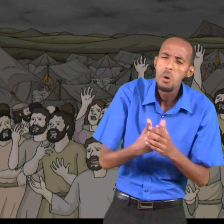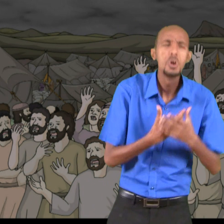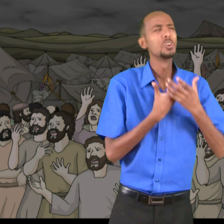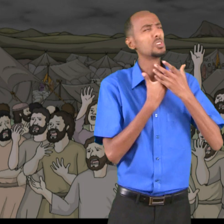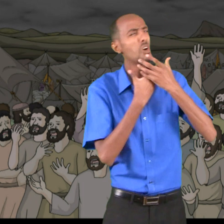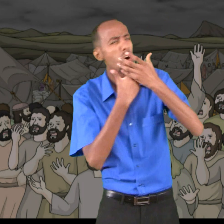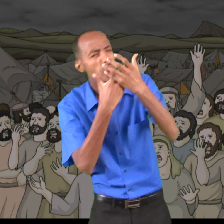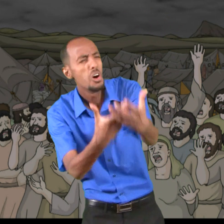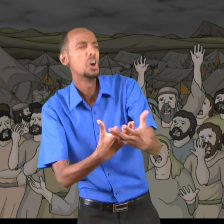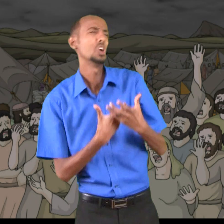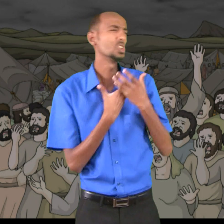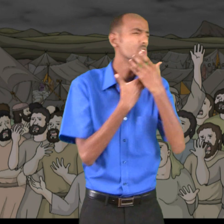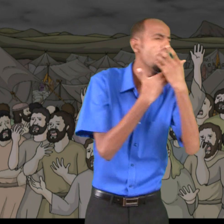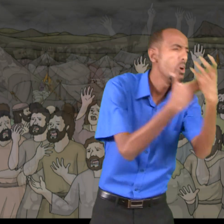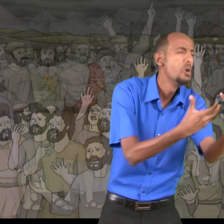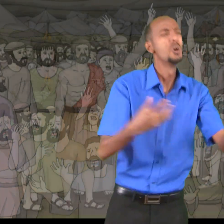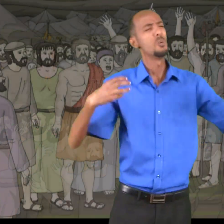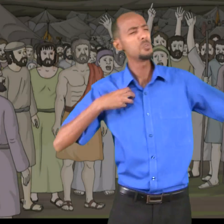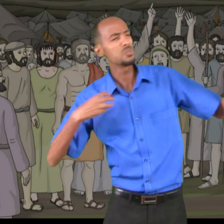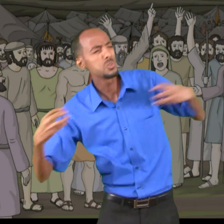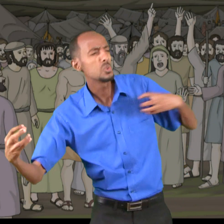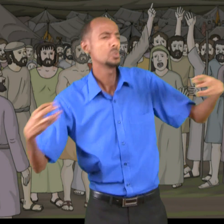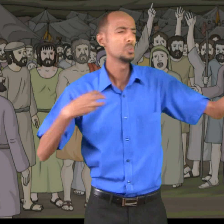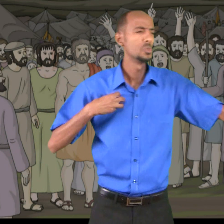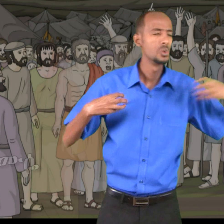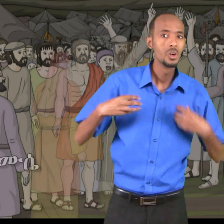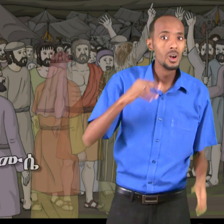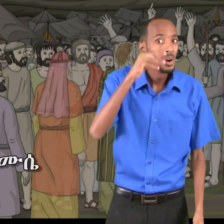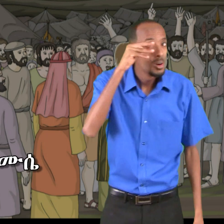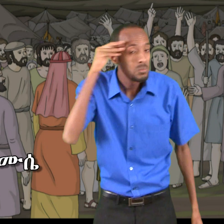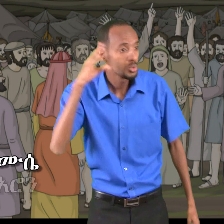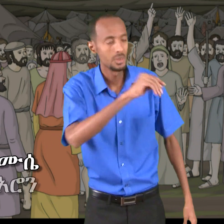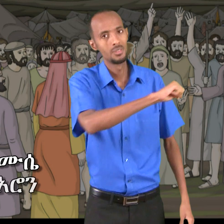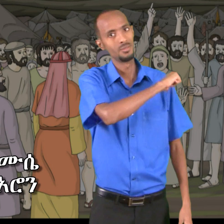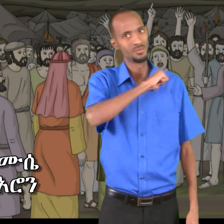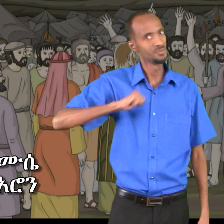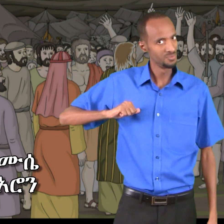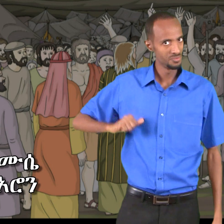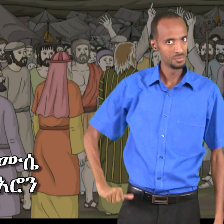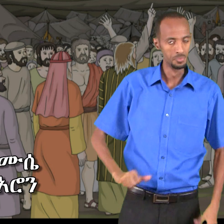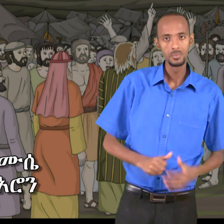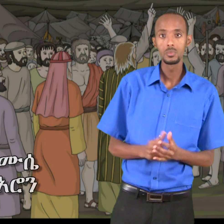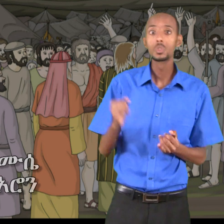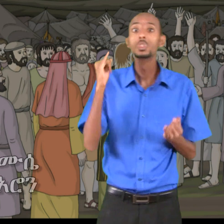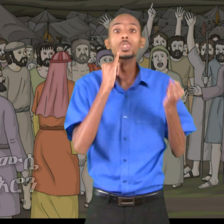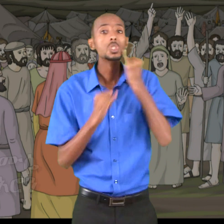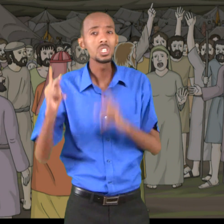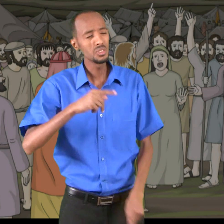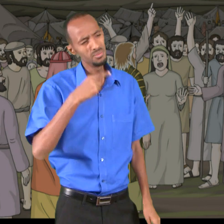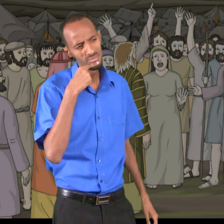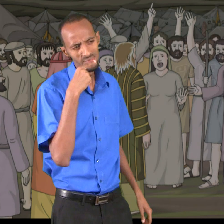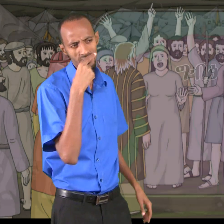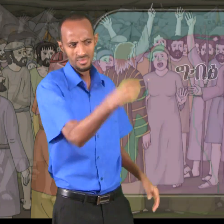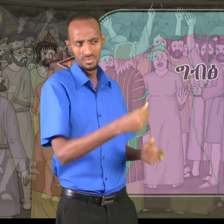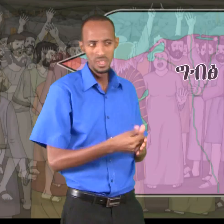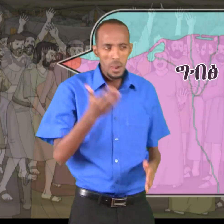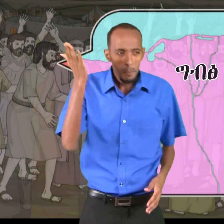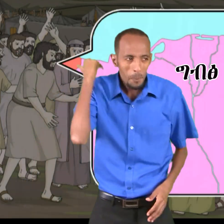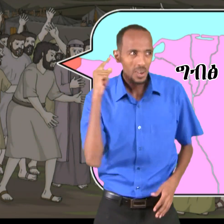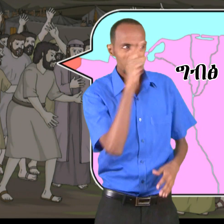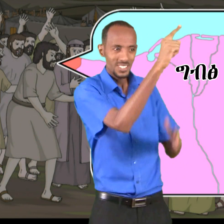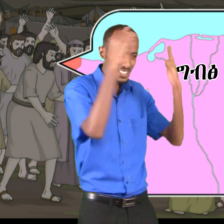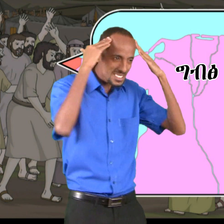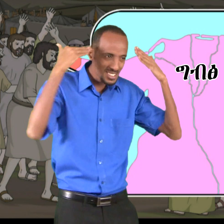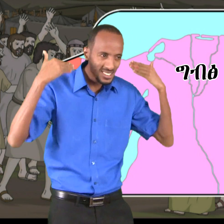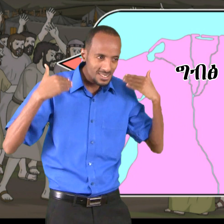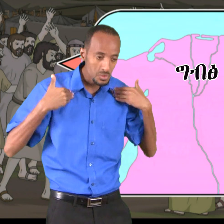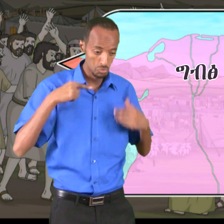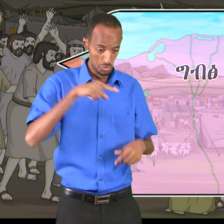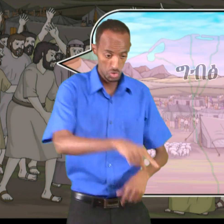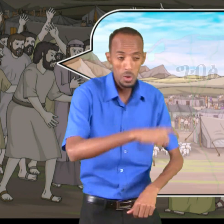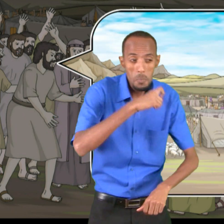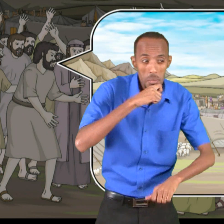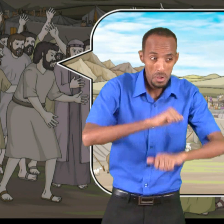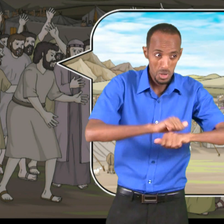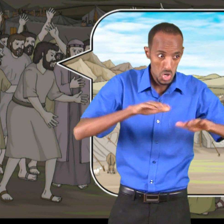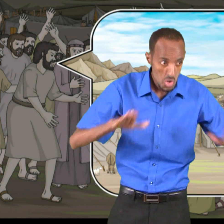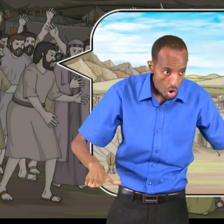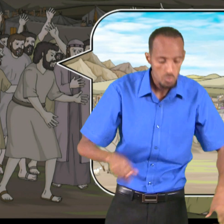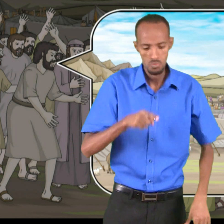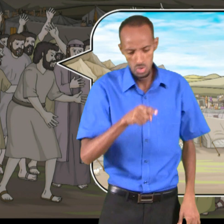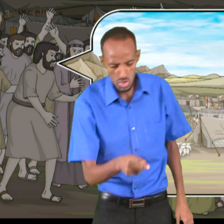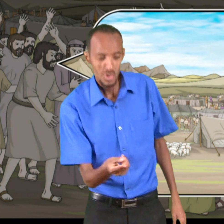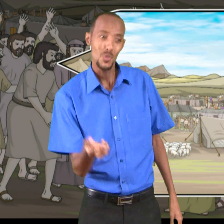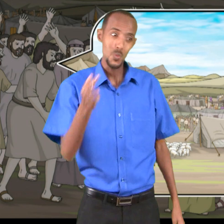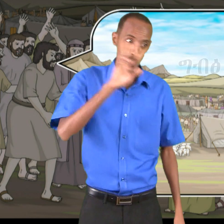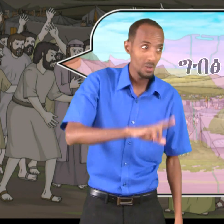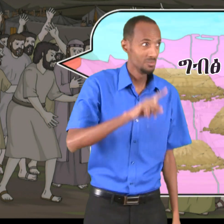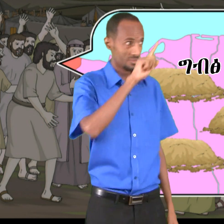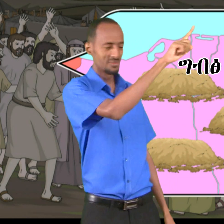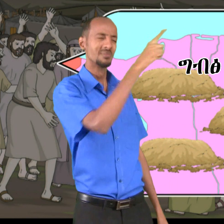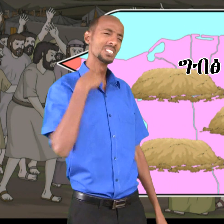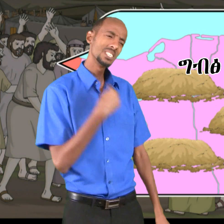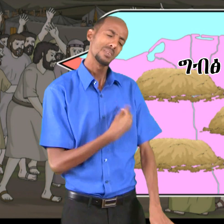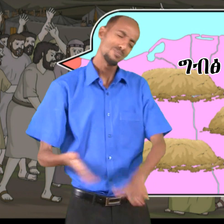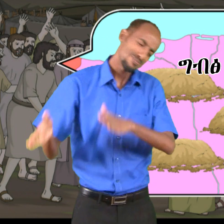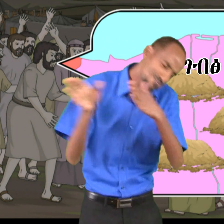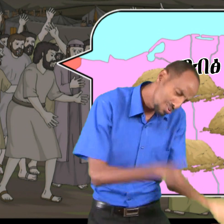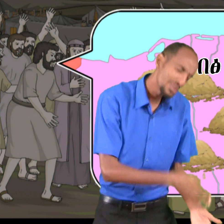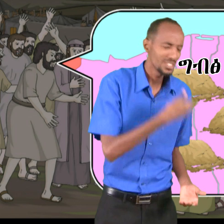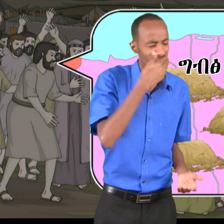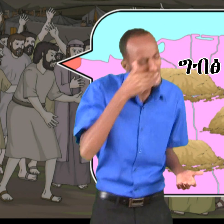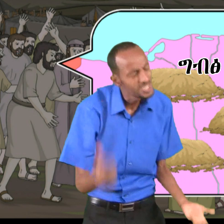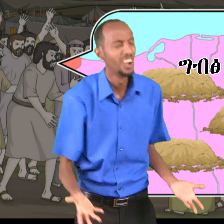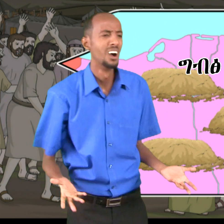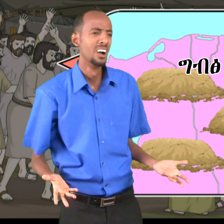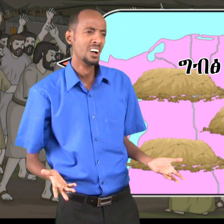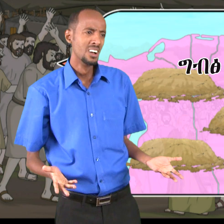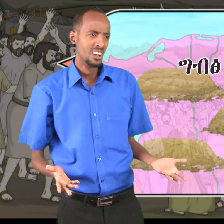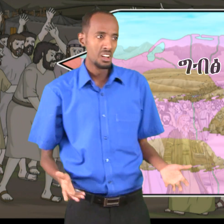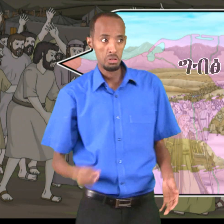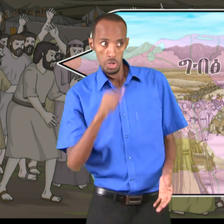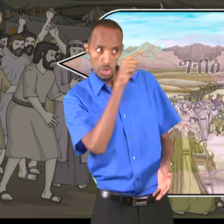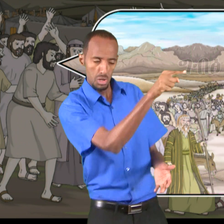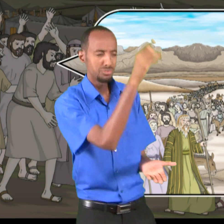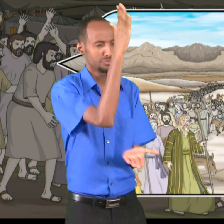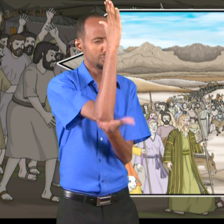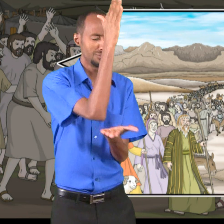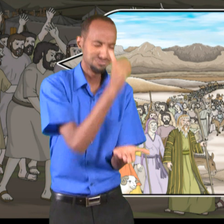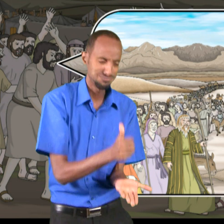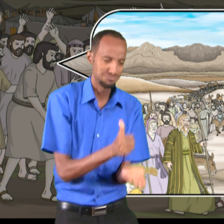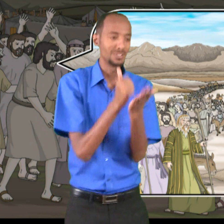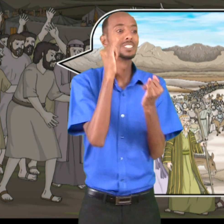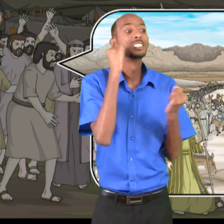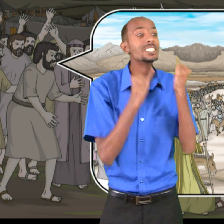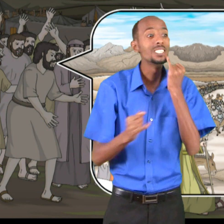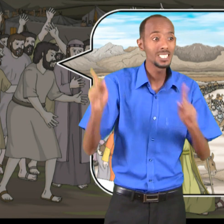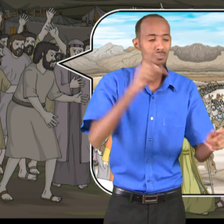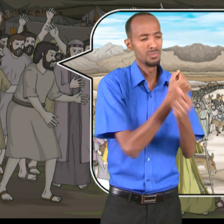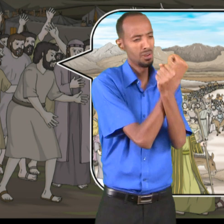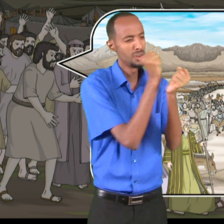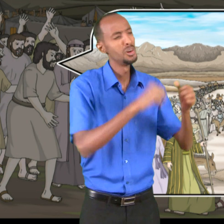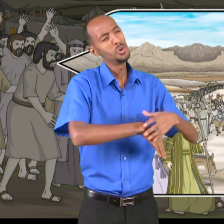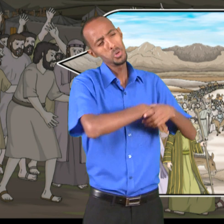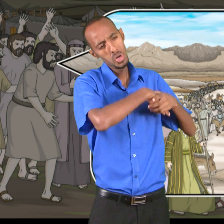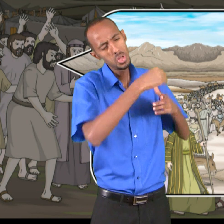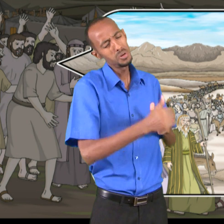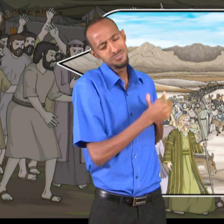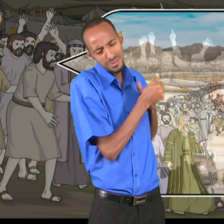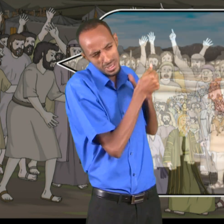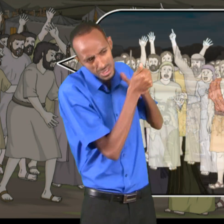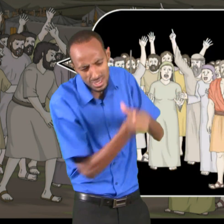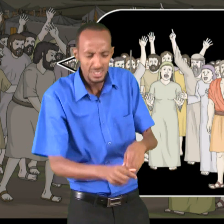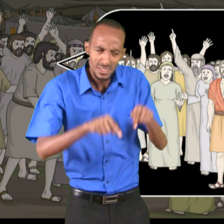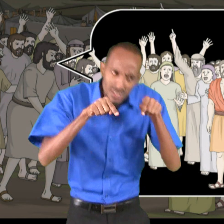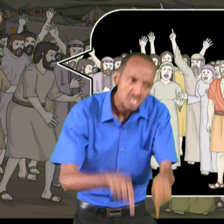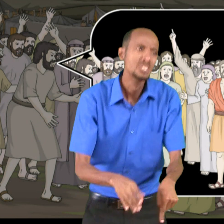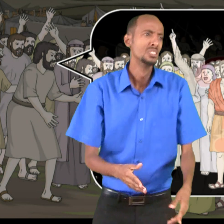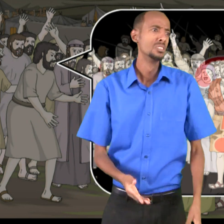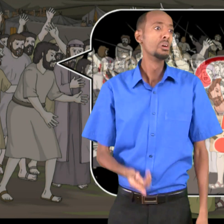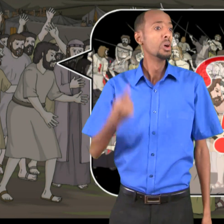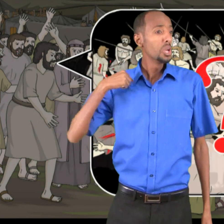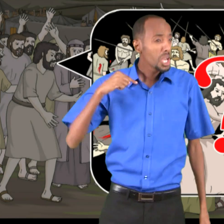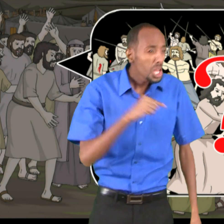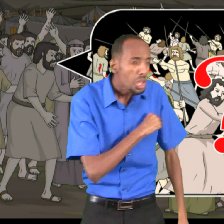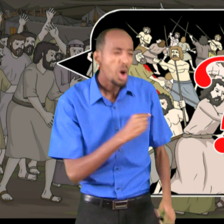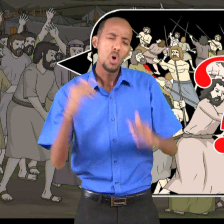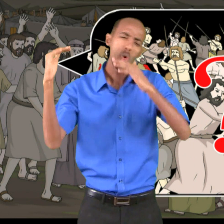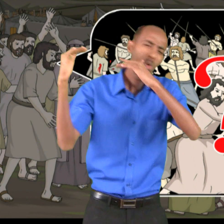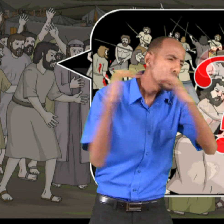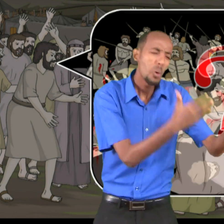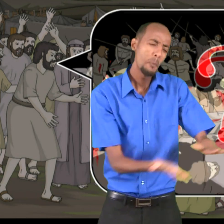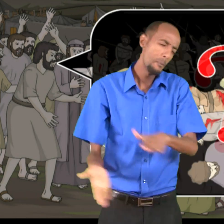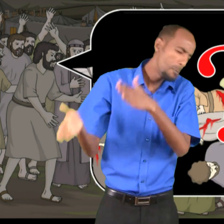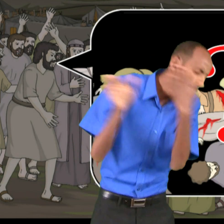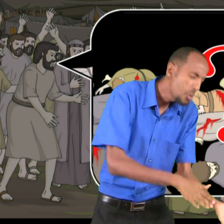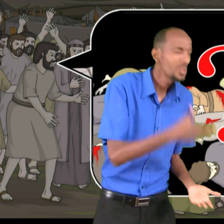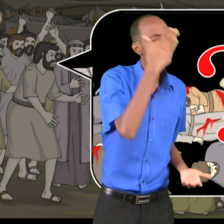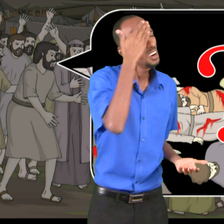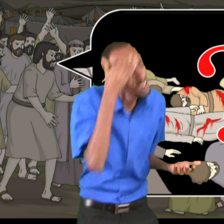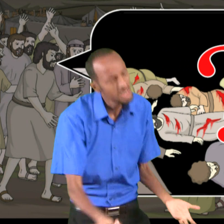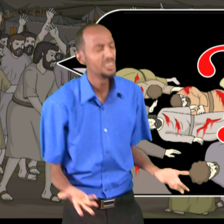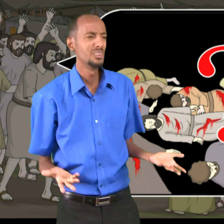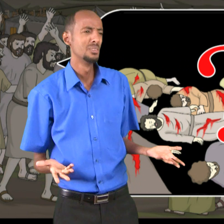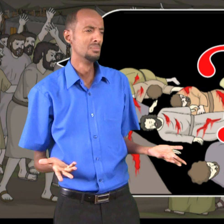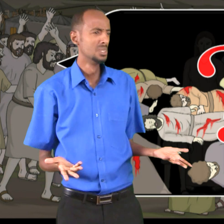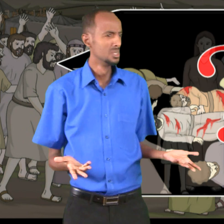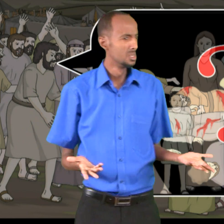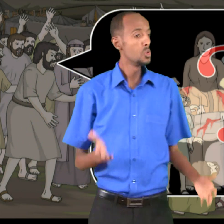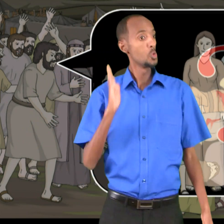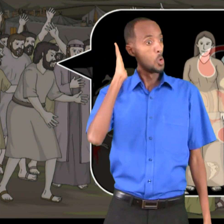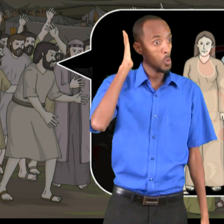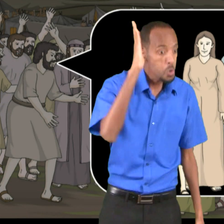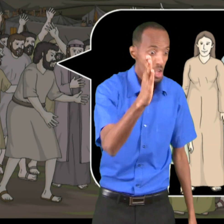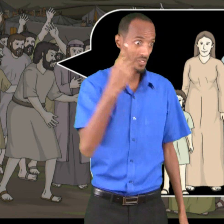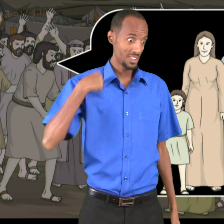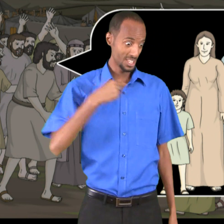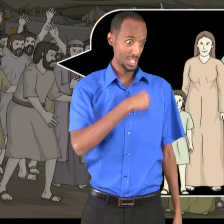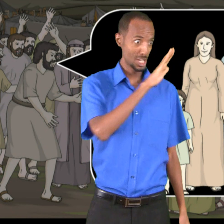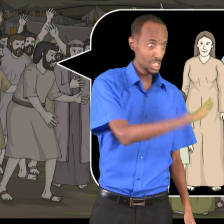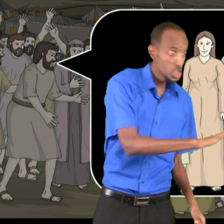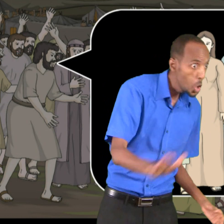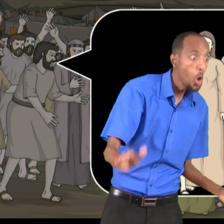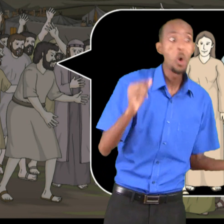All the Israelites grumbled against Moses and Aaron, and the whole congregation said to them, “If only we had died in the land of Egypt, or if only we had died in this wilderness! Why is the LORD bringing us into this land to fall by the sword?